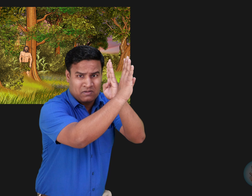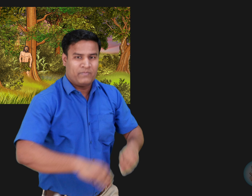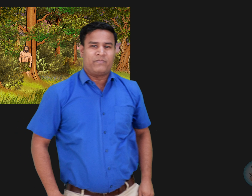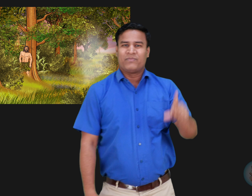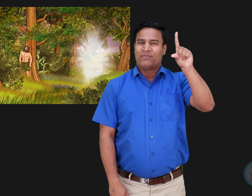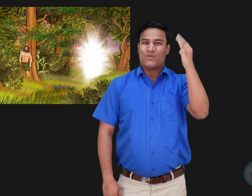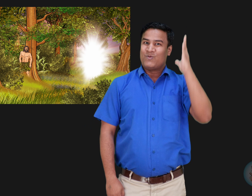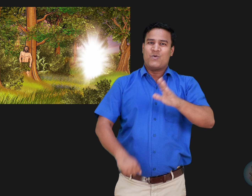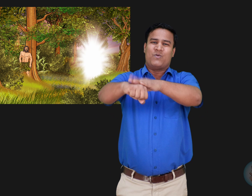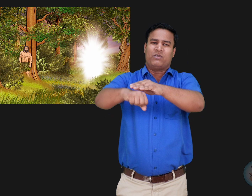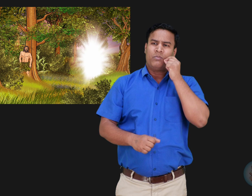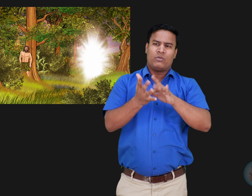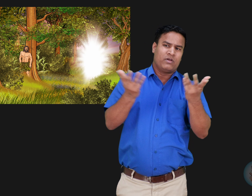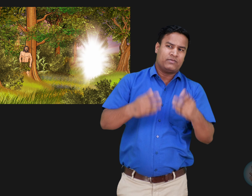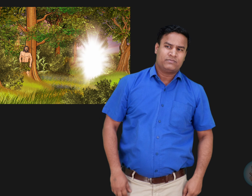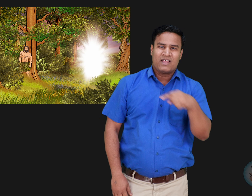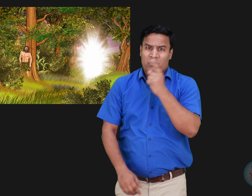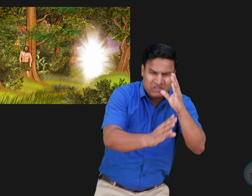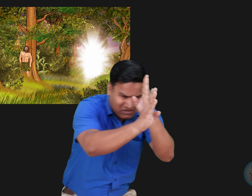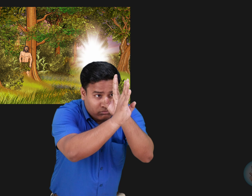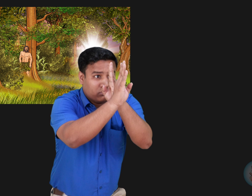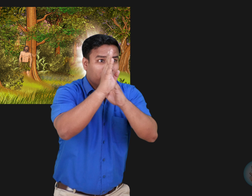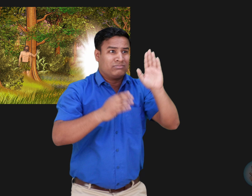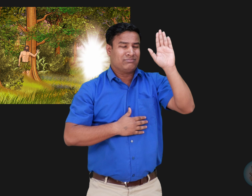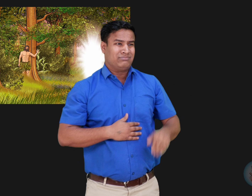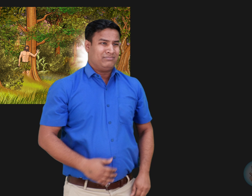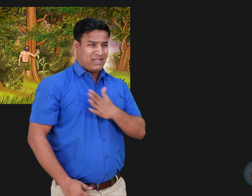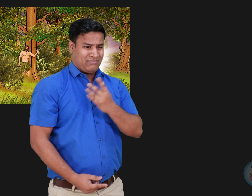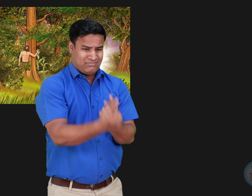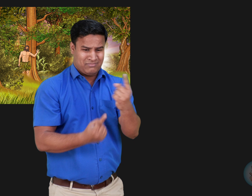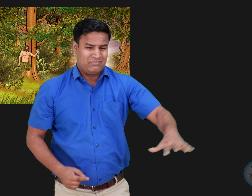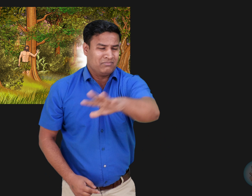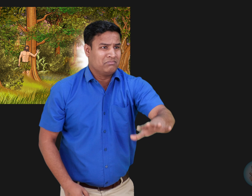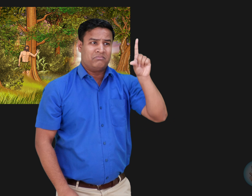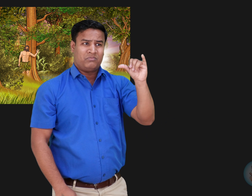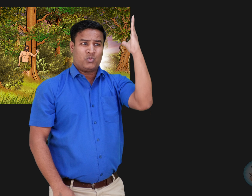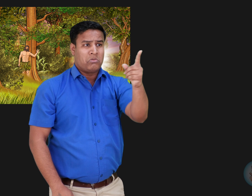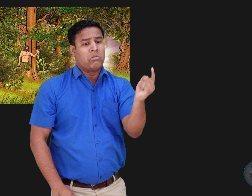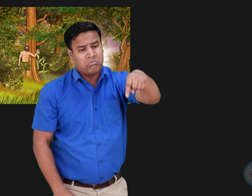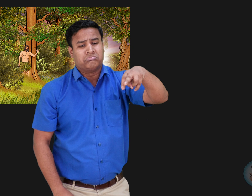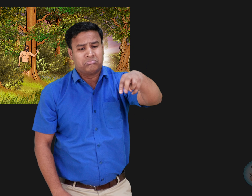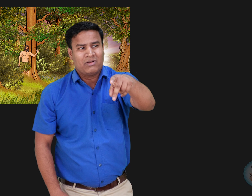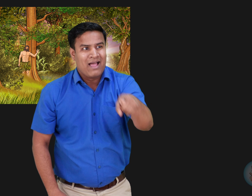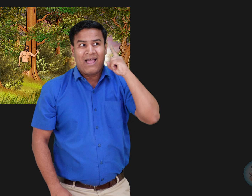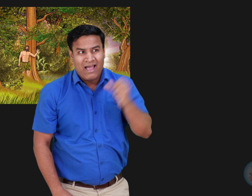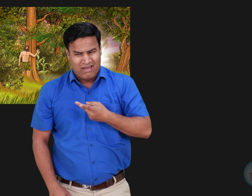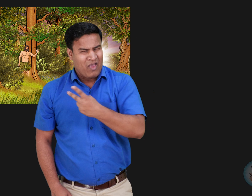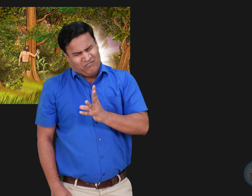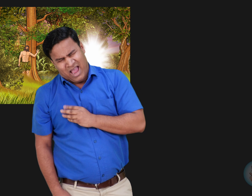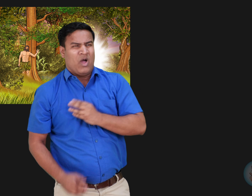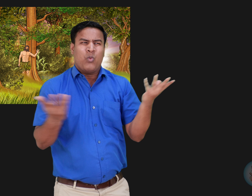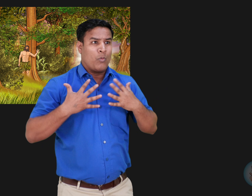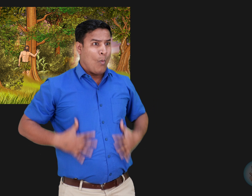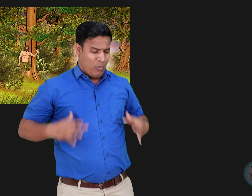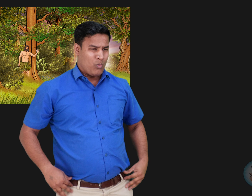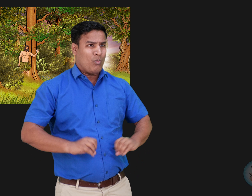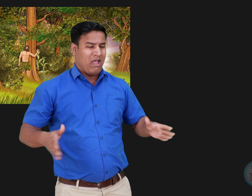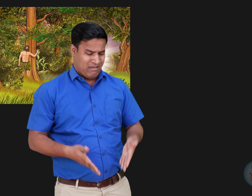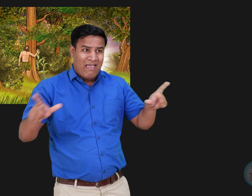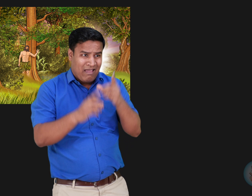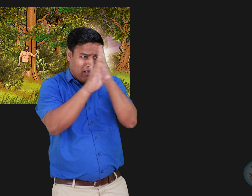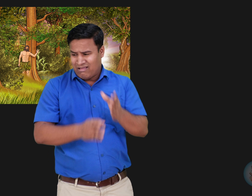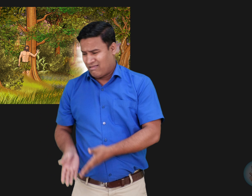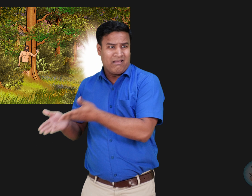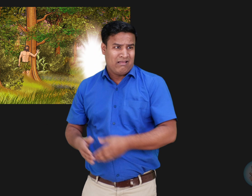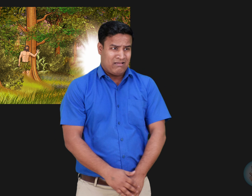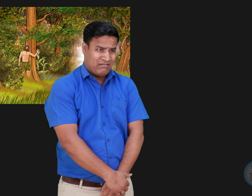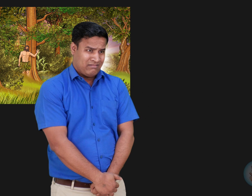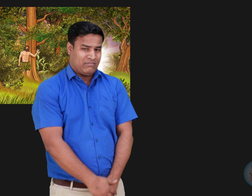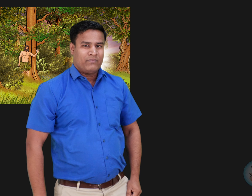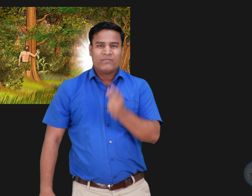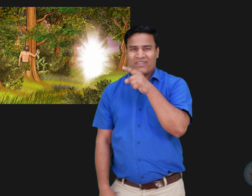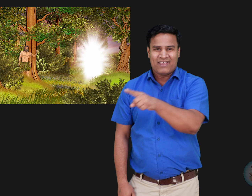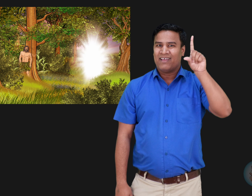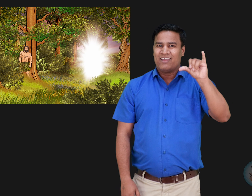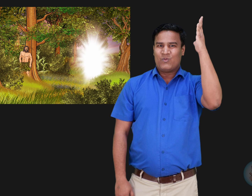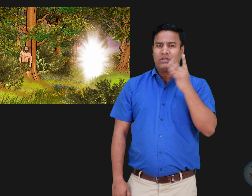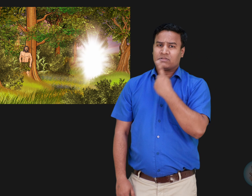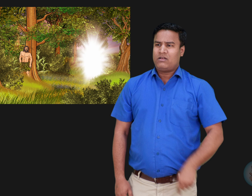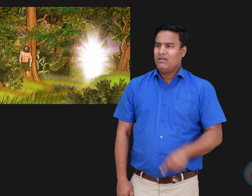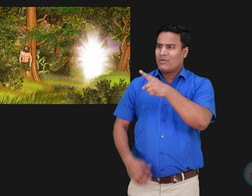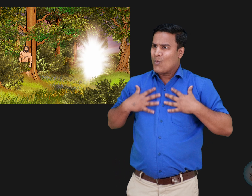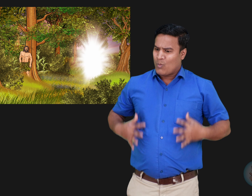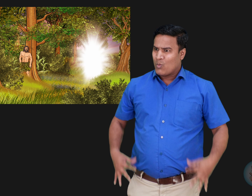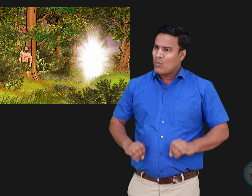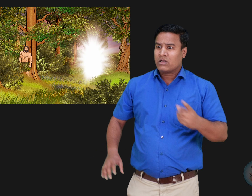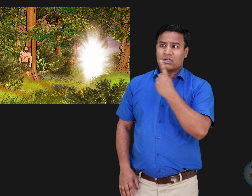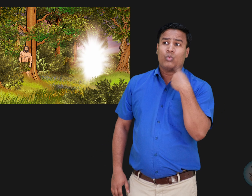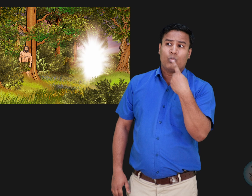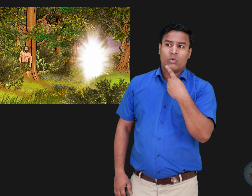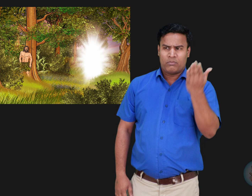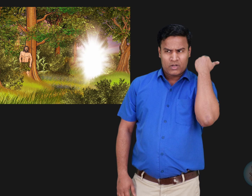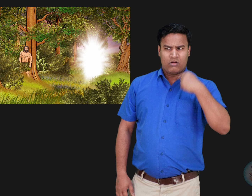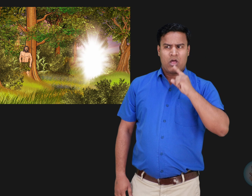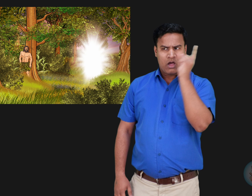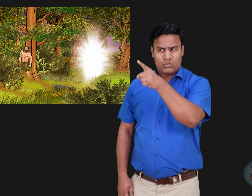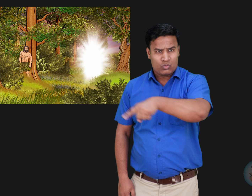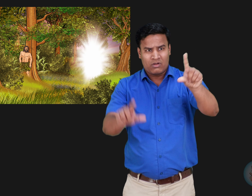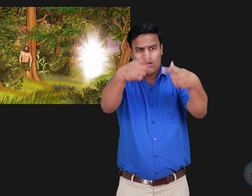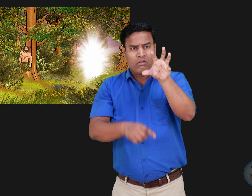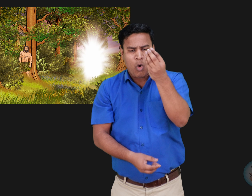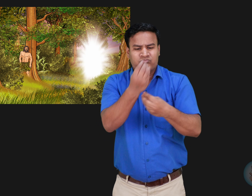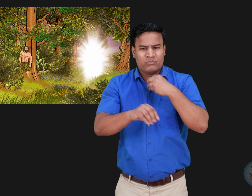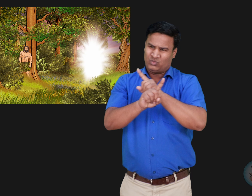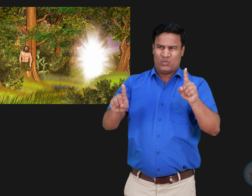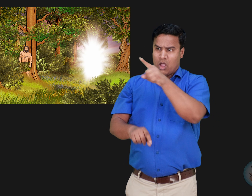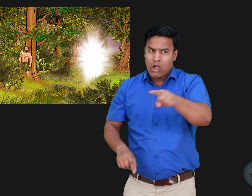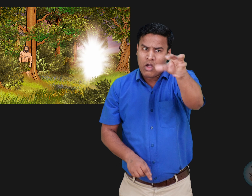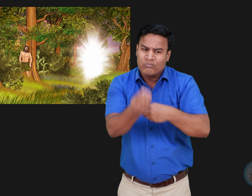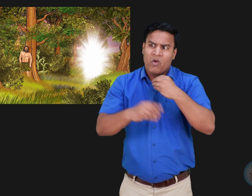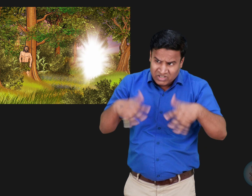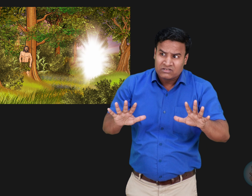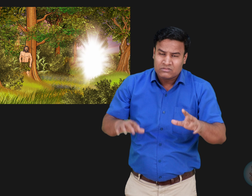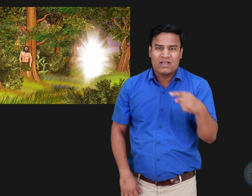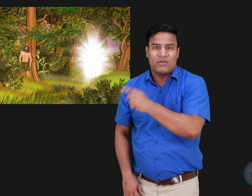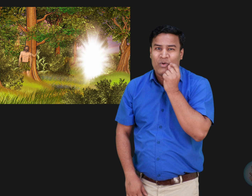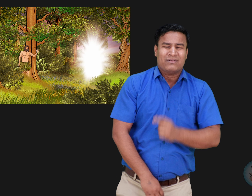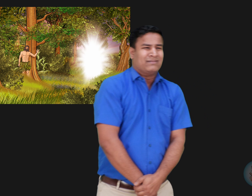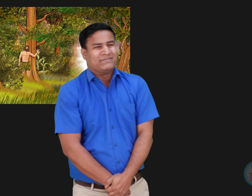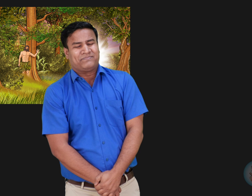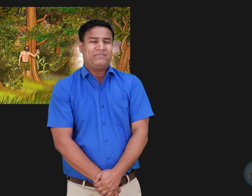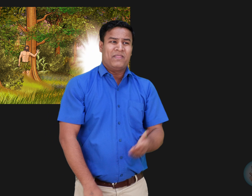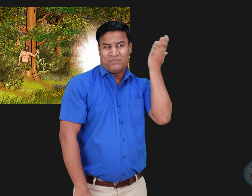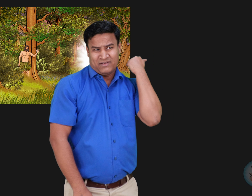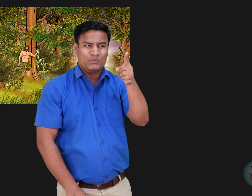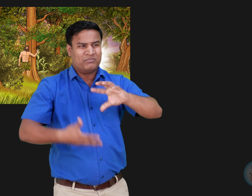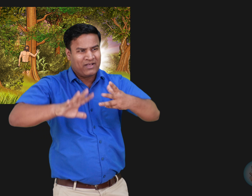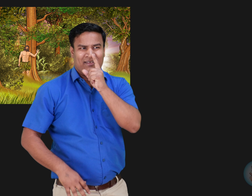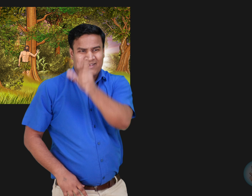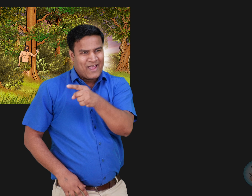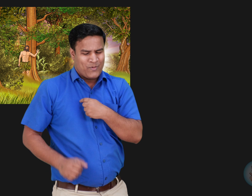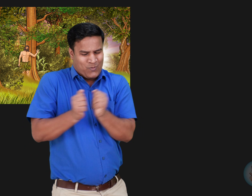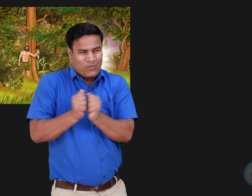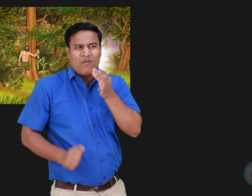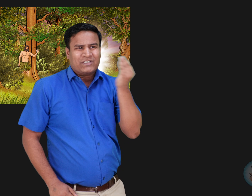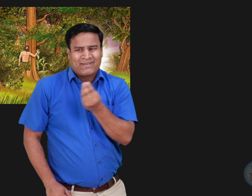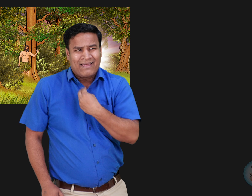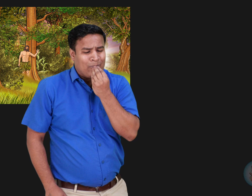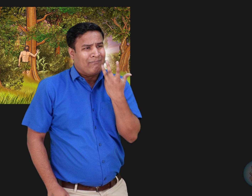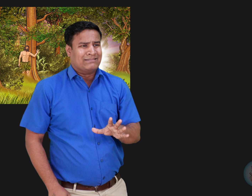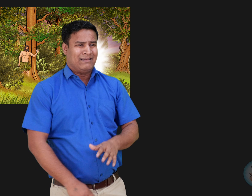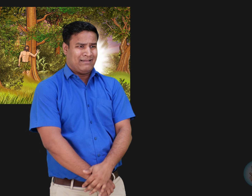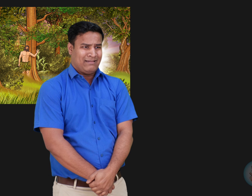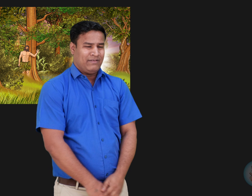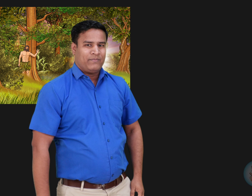But the LORD God called out to the man, “Where are you?” “I heard Your voice in the garden,” he replied, “and I was afraid because I was naked; so I hid myself.” “Who told you that you were naked?” asked the LORD God. “Have you eaten from the tree of which I commanded you not to eat?”